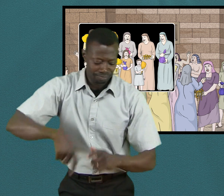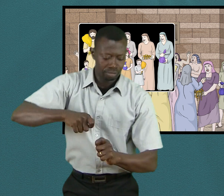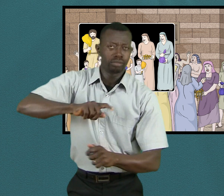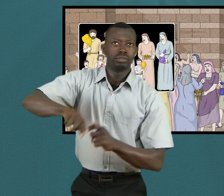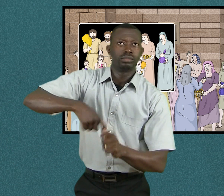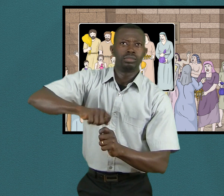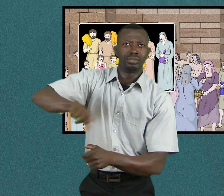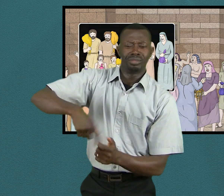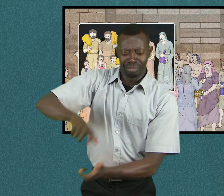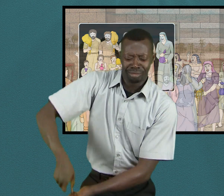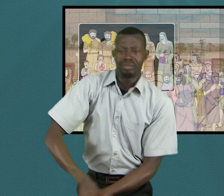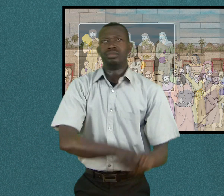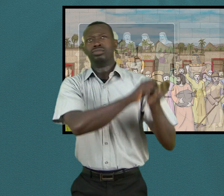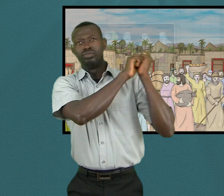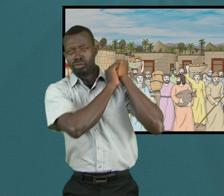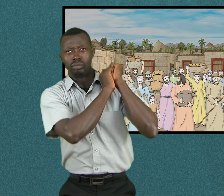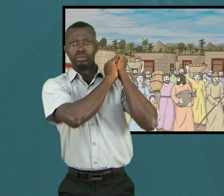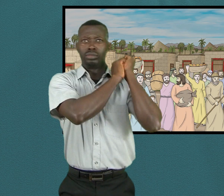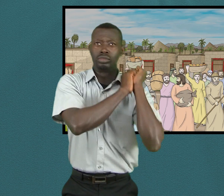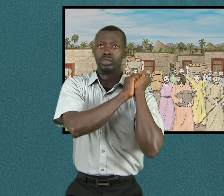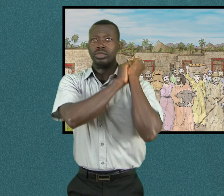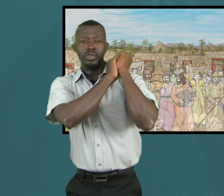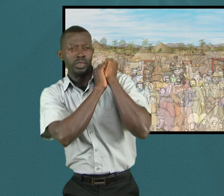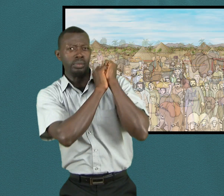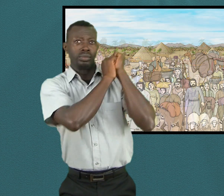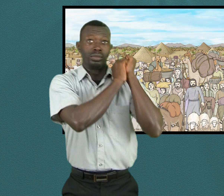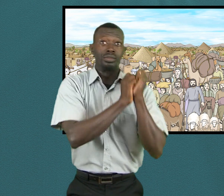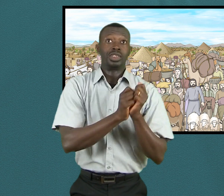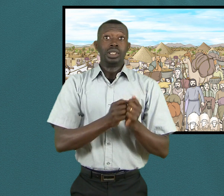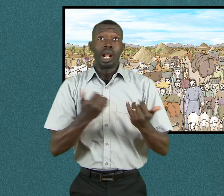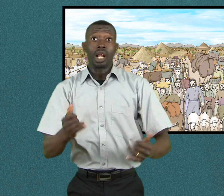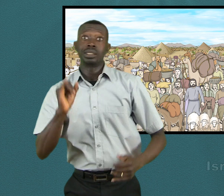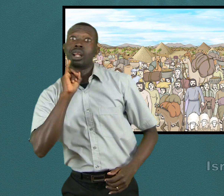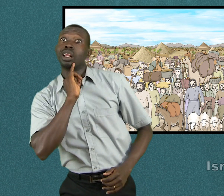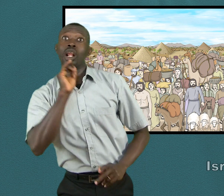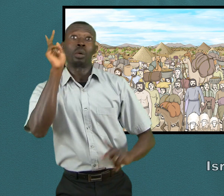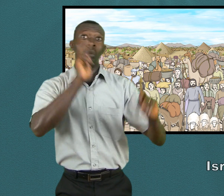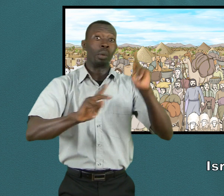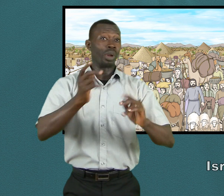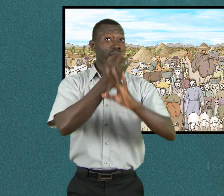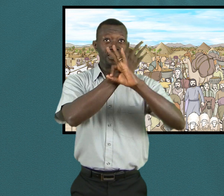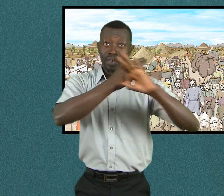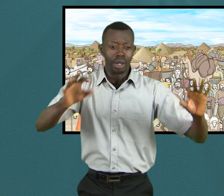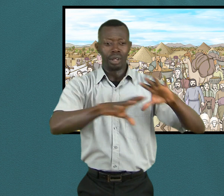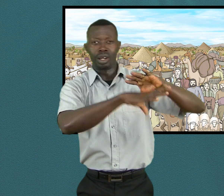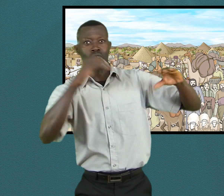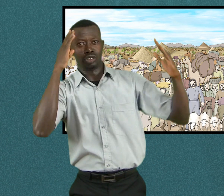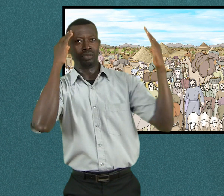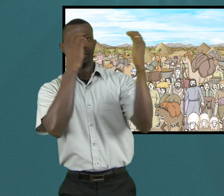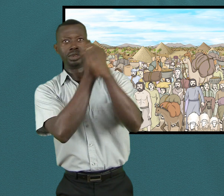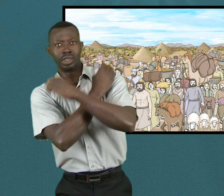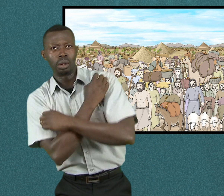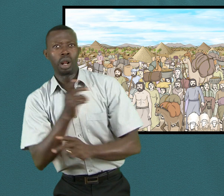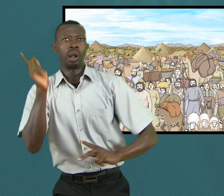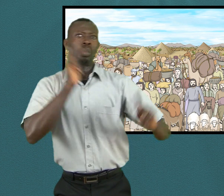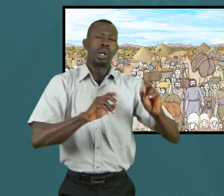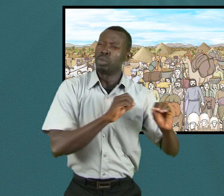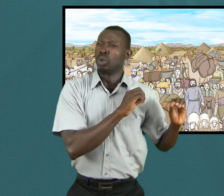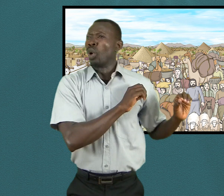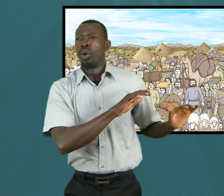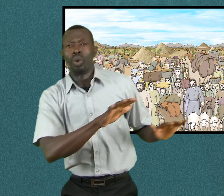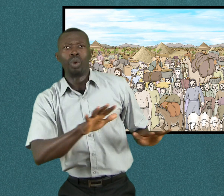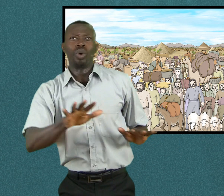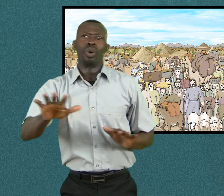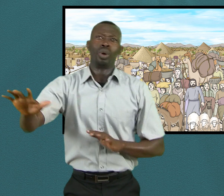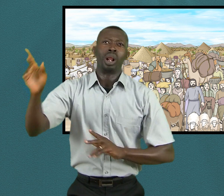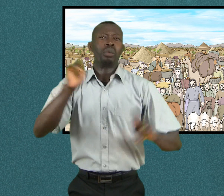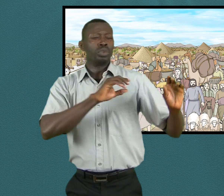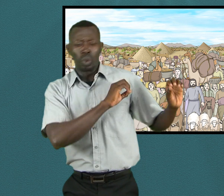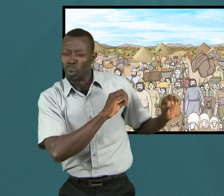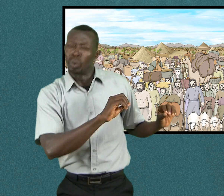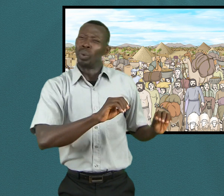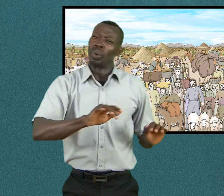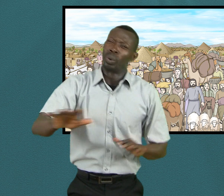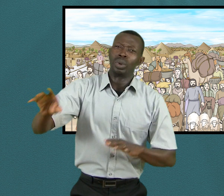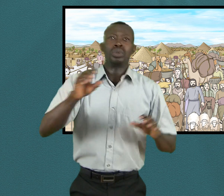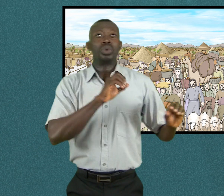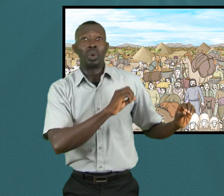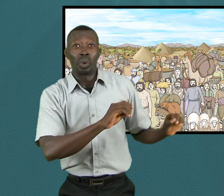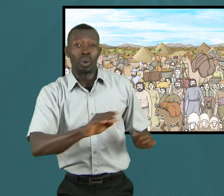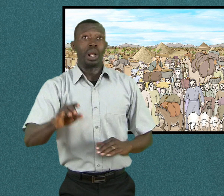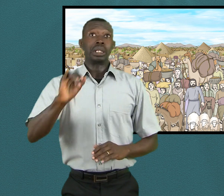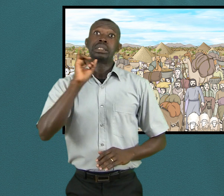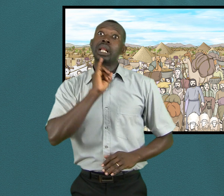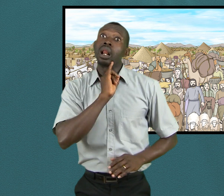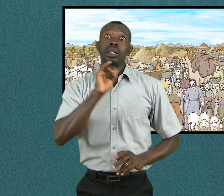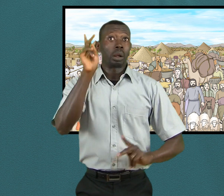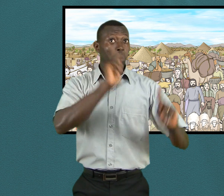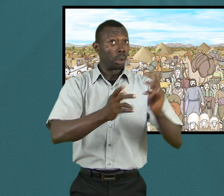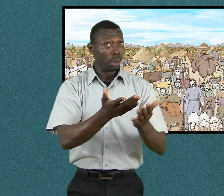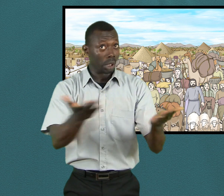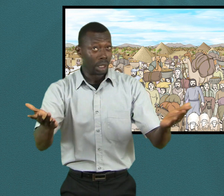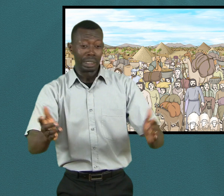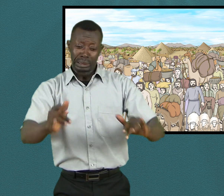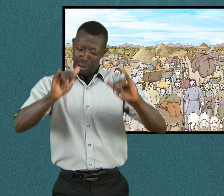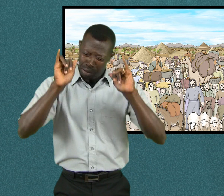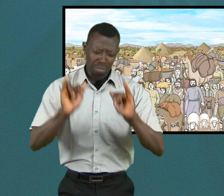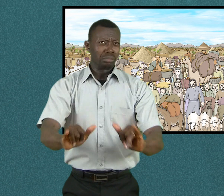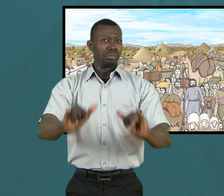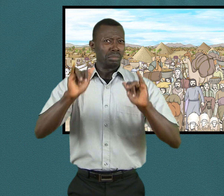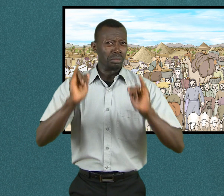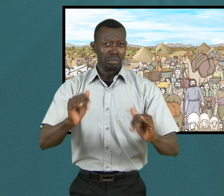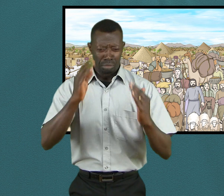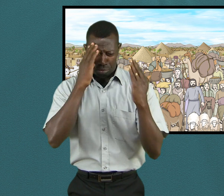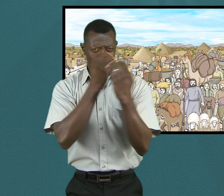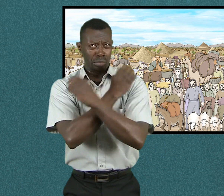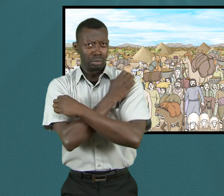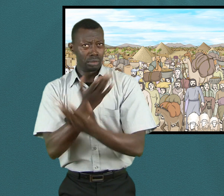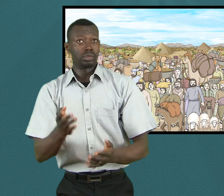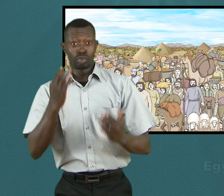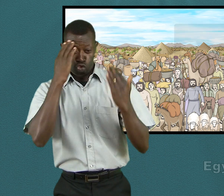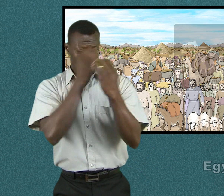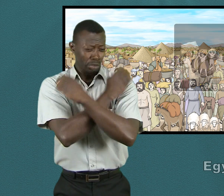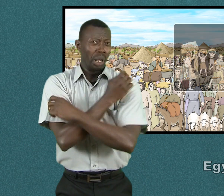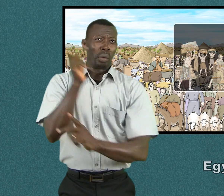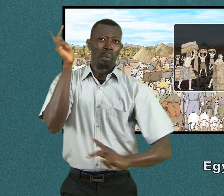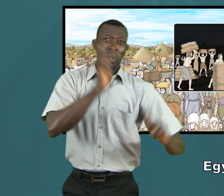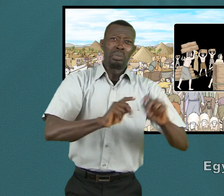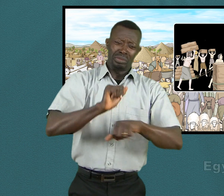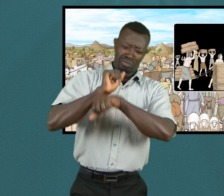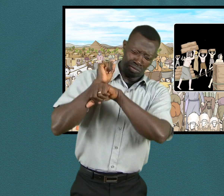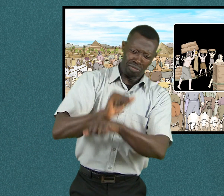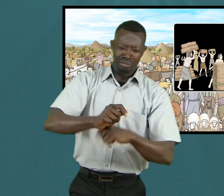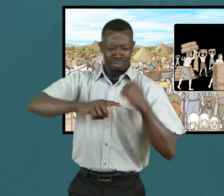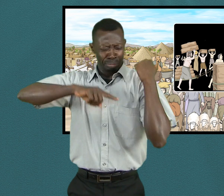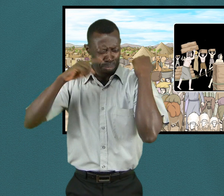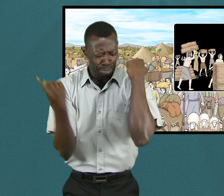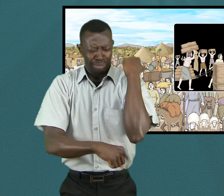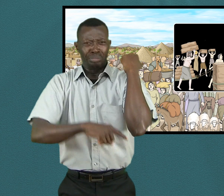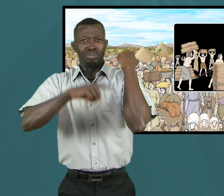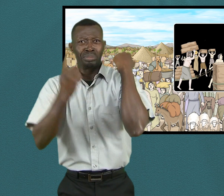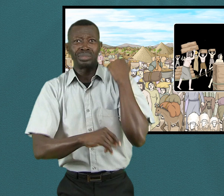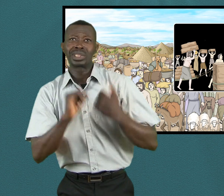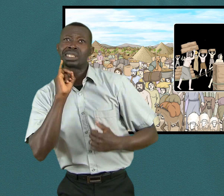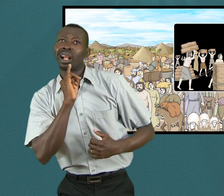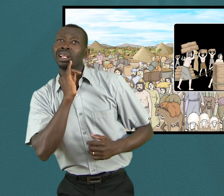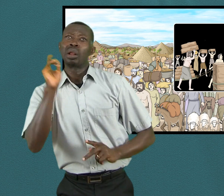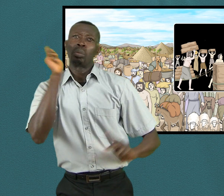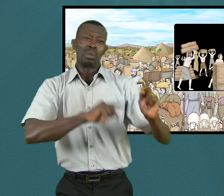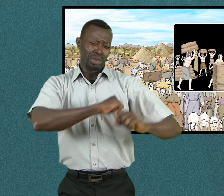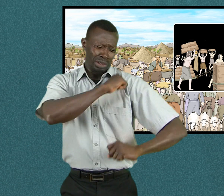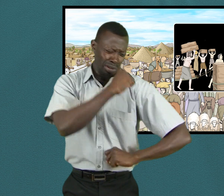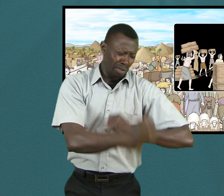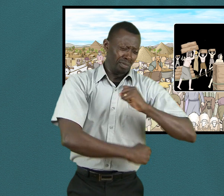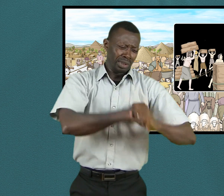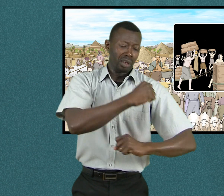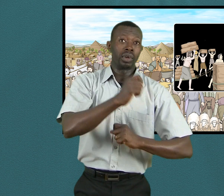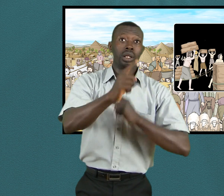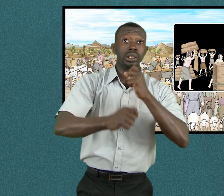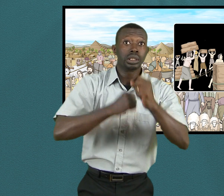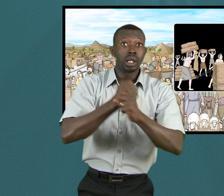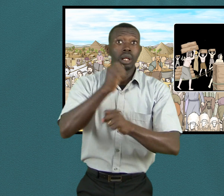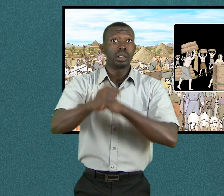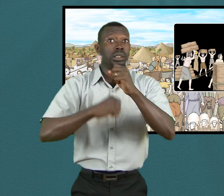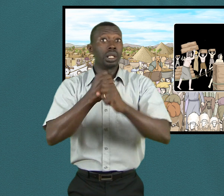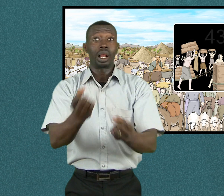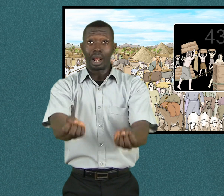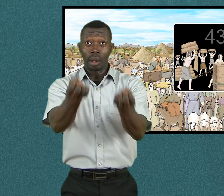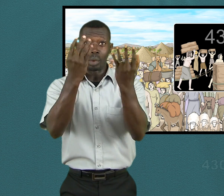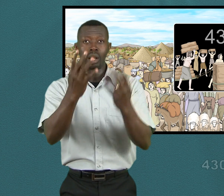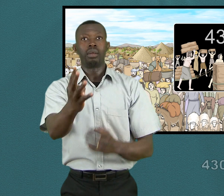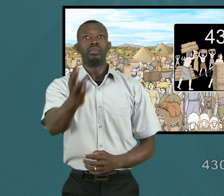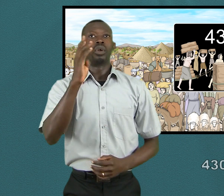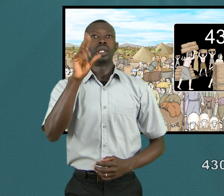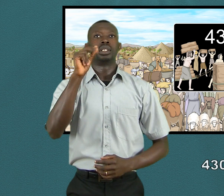The Israelites journeyed from Rameses to Succoth with about 600,000 men on foot, besides women and children. And a mixed multitude also went up with them, along with great droves of livestock, both flocks and herds. Since their dough had no leaven, the people baked what they had brought out of Egypt into unleavened loaves. For when they had been driven out of Egypt, they could not delay and had not prepared any provisions for themselves.